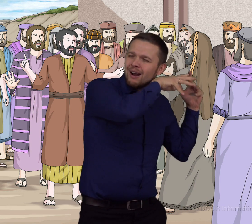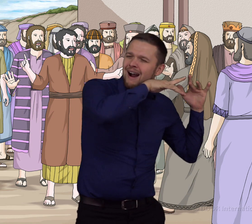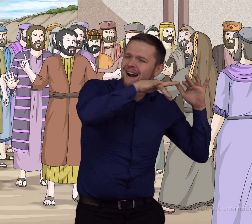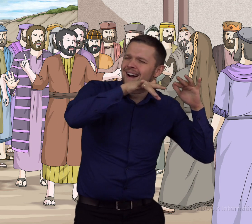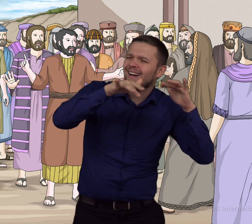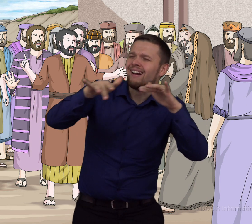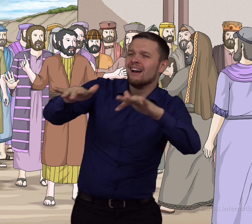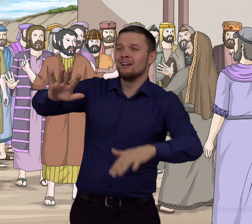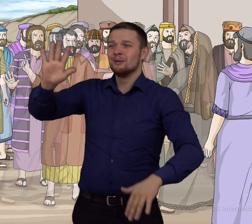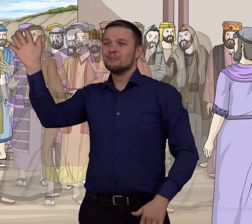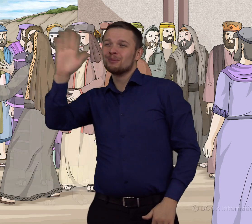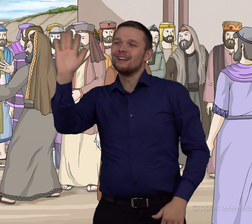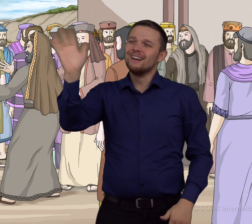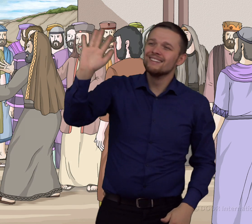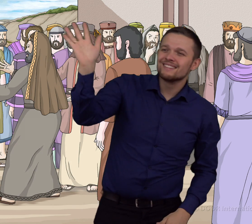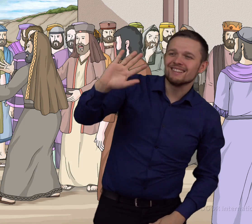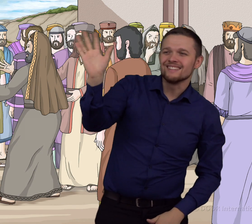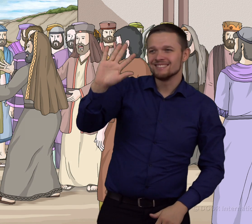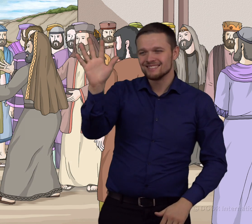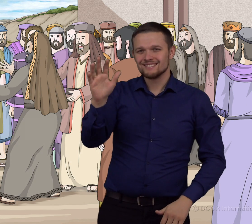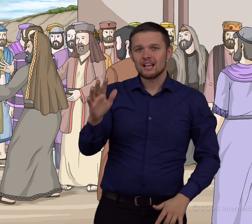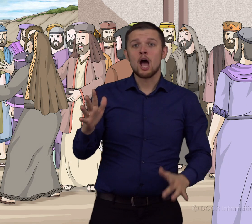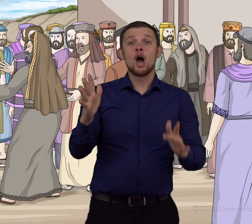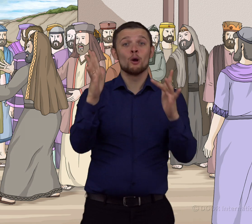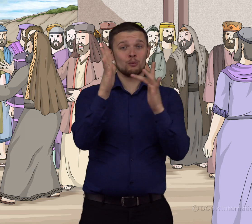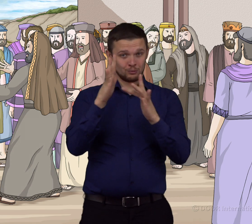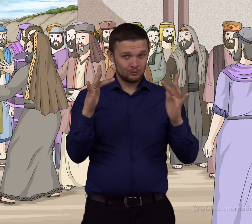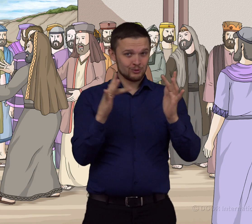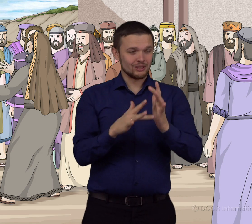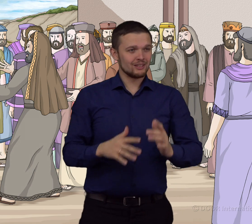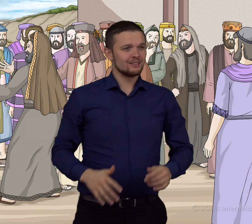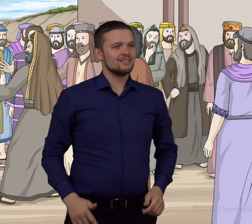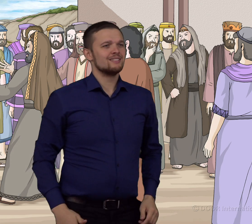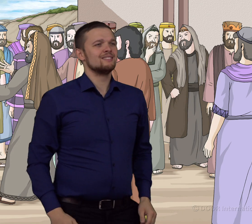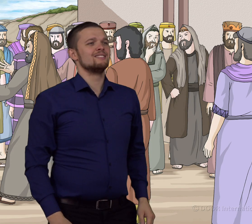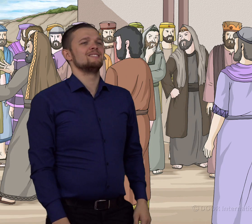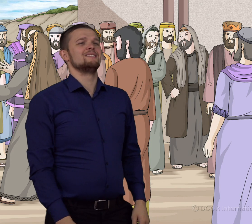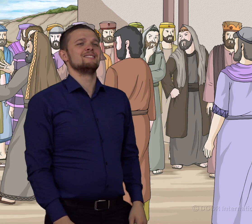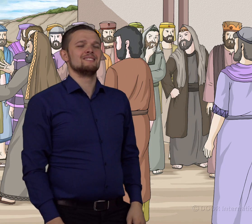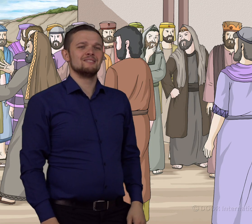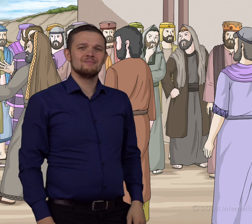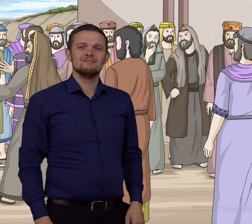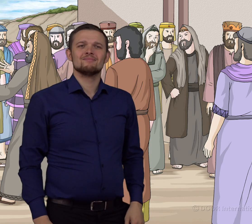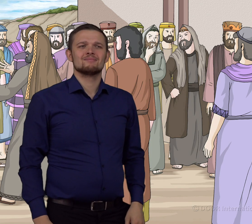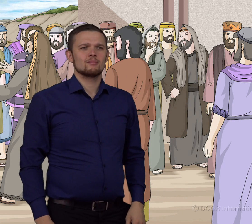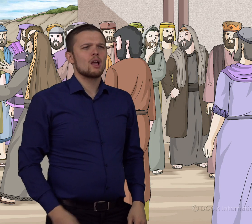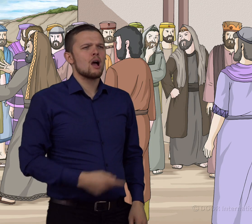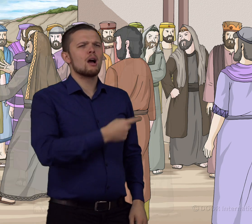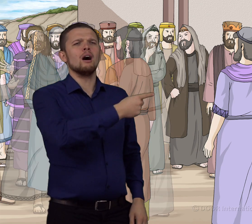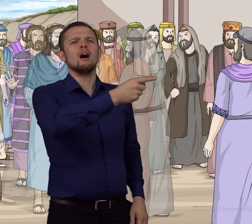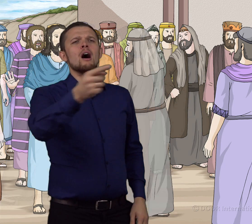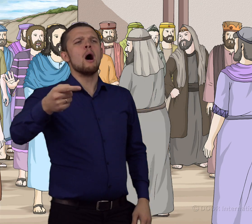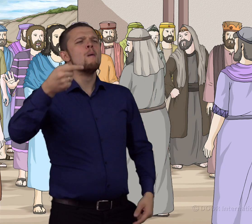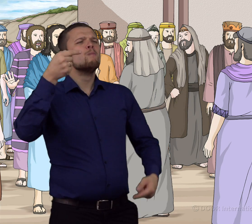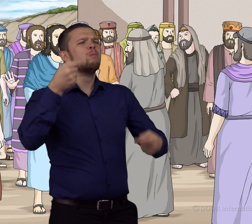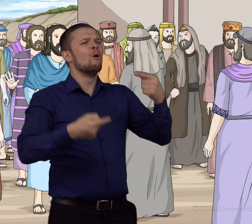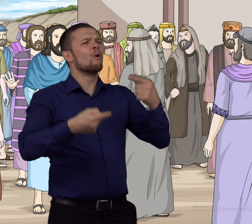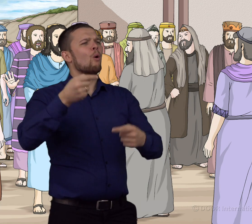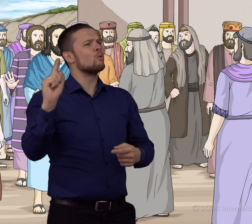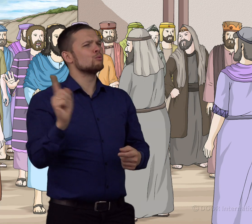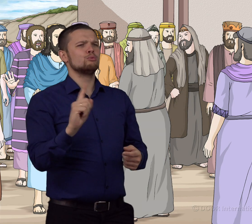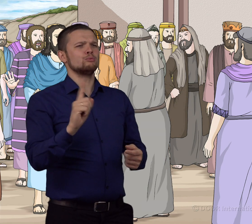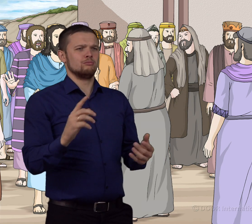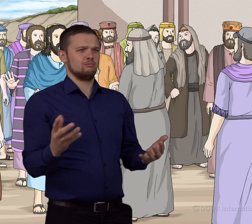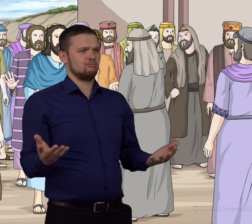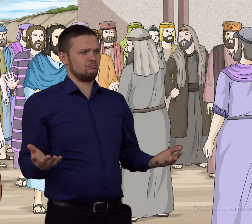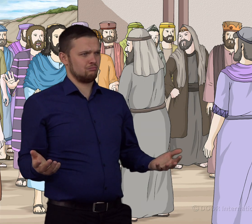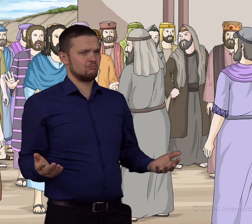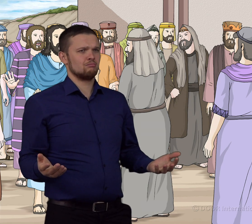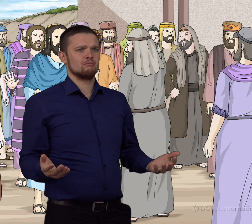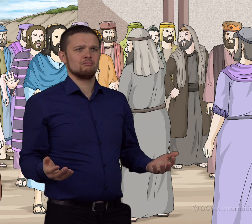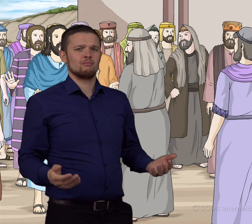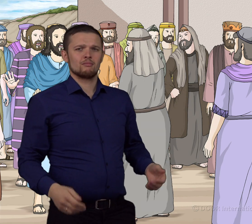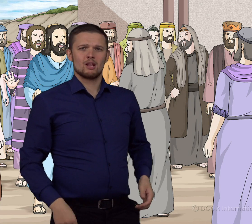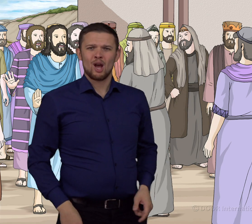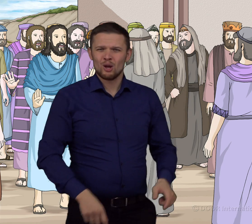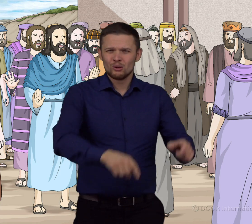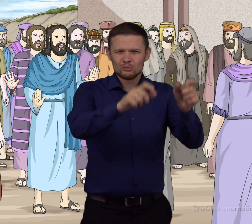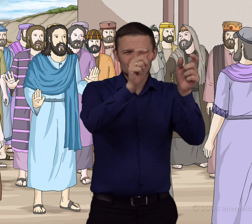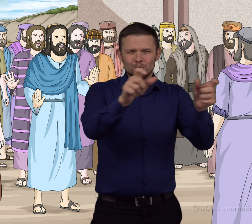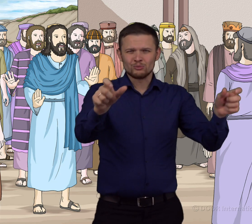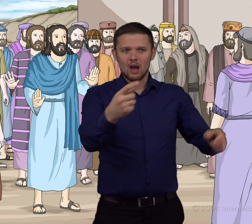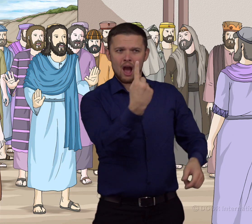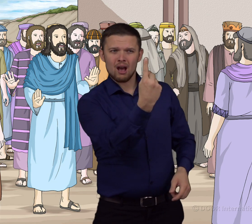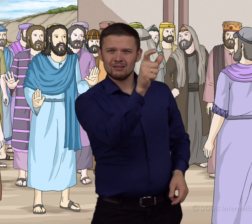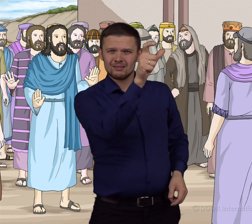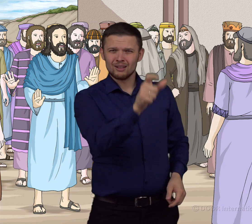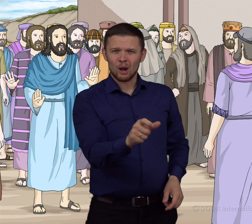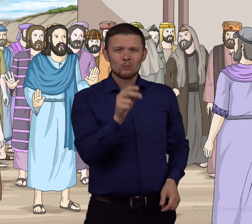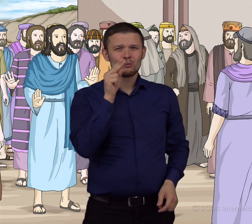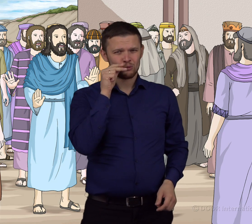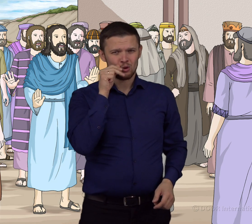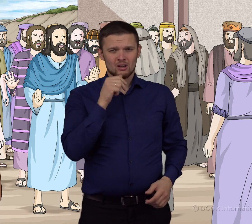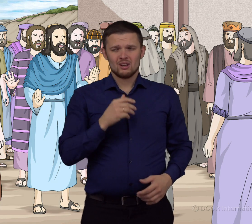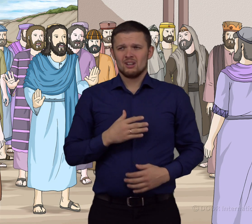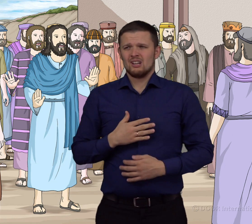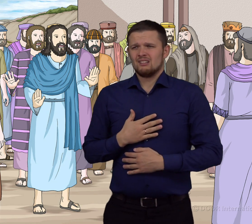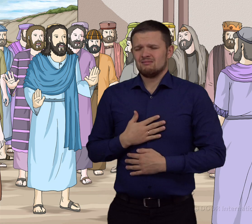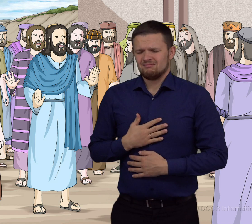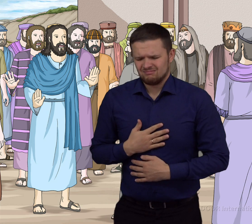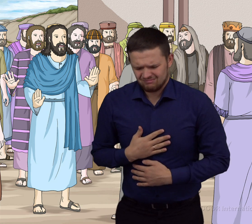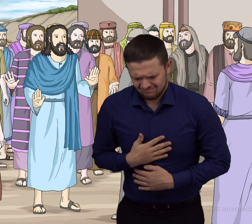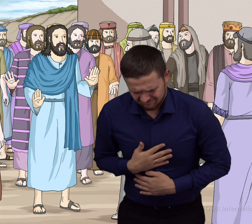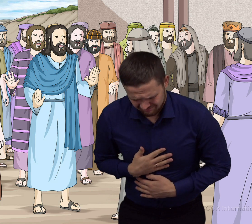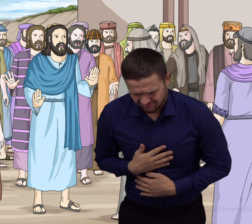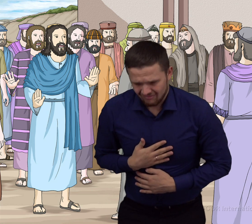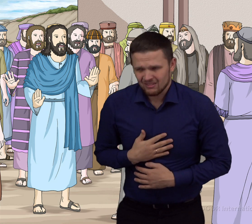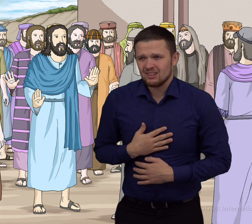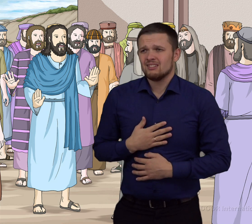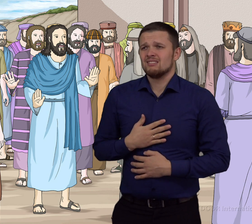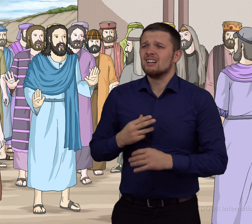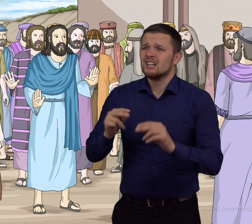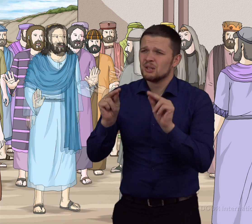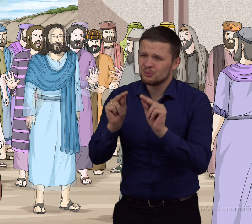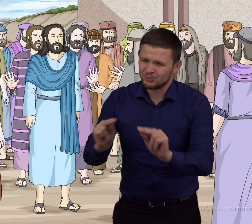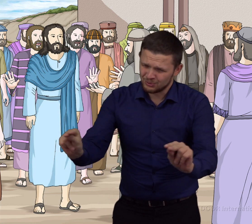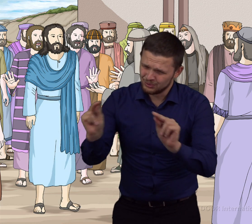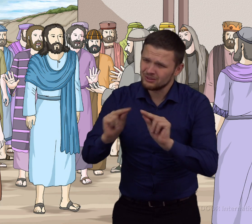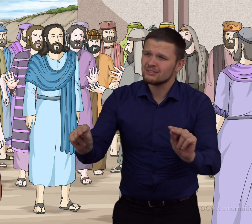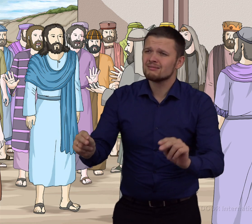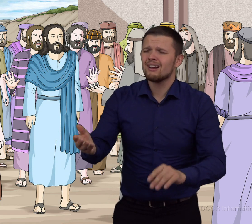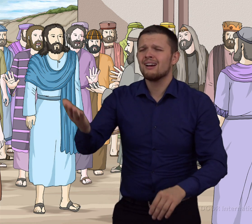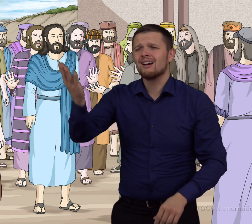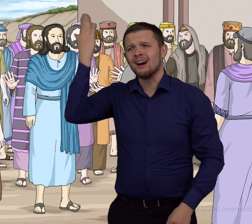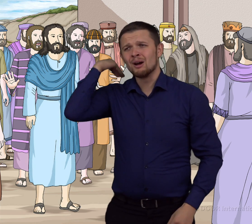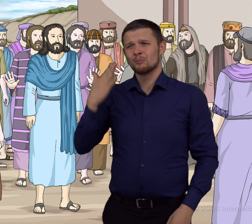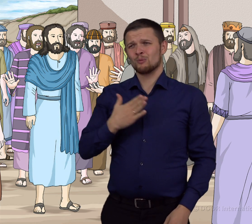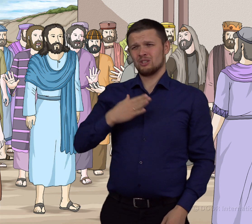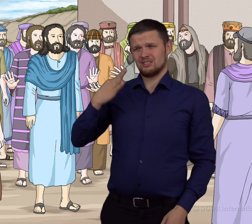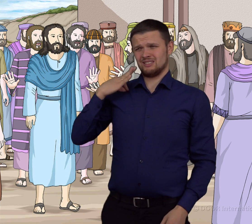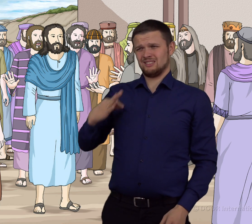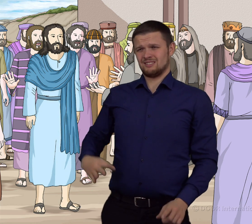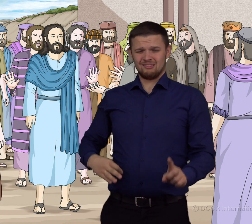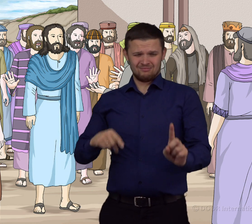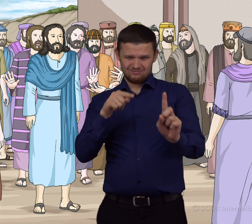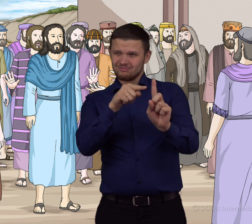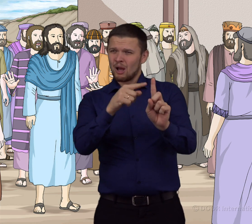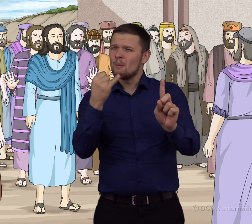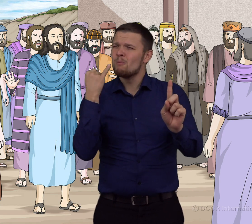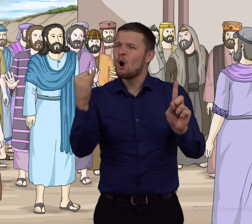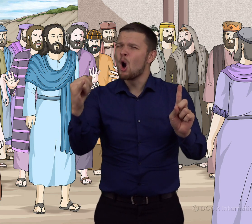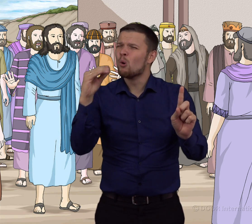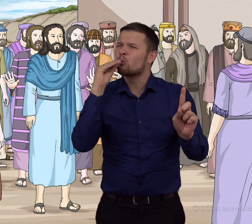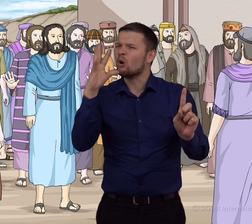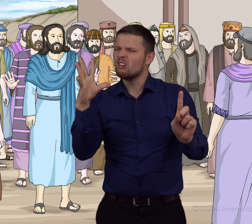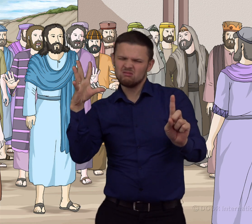As soon as all the people saw Jesus, they were filled with awe and ran to greet Him. “What are you disputing with them?” He asked.